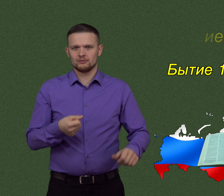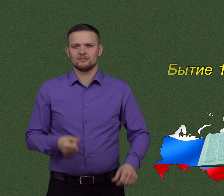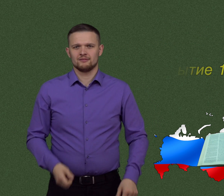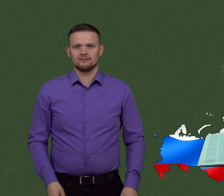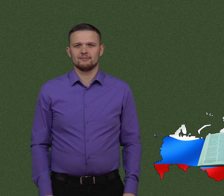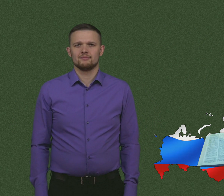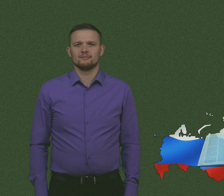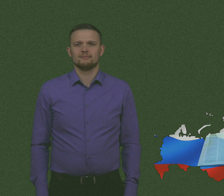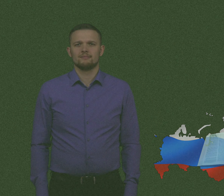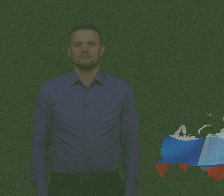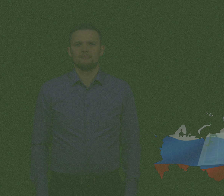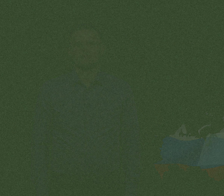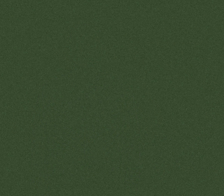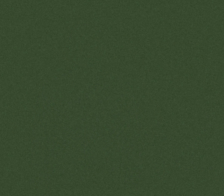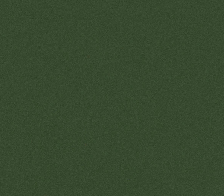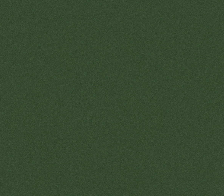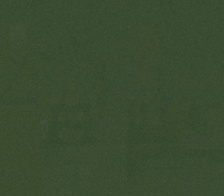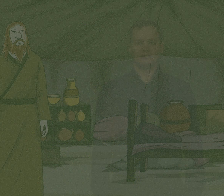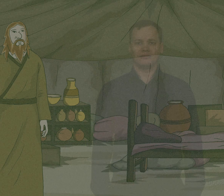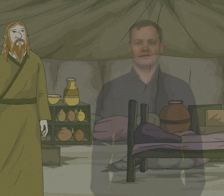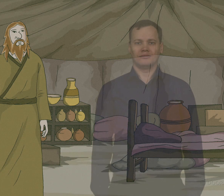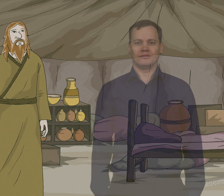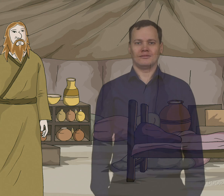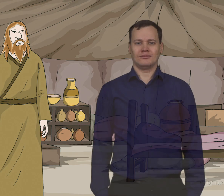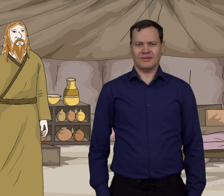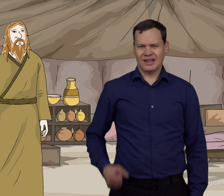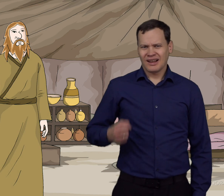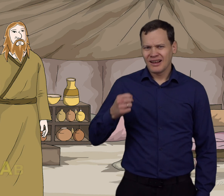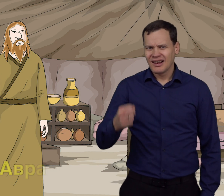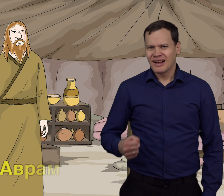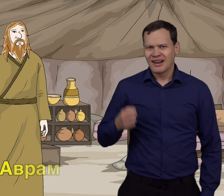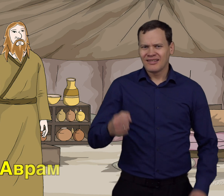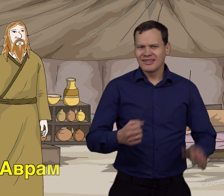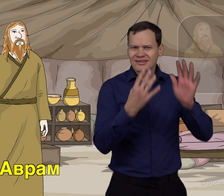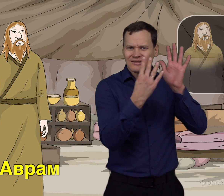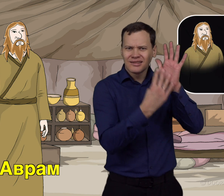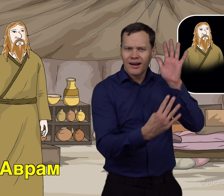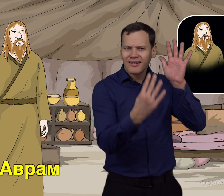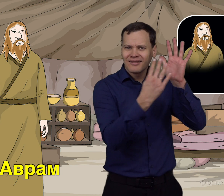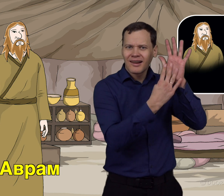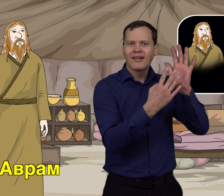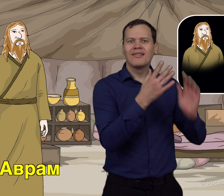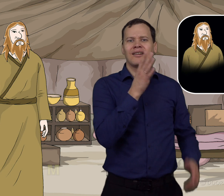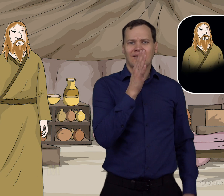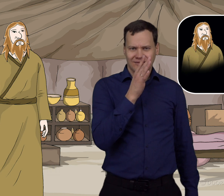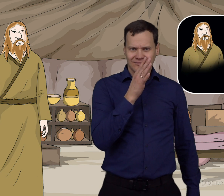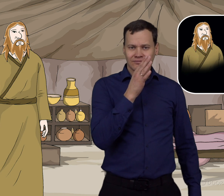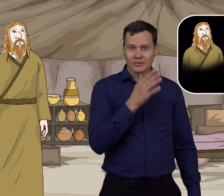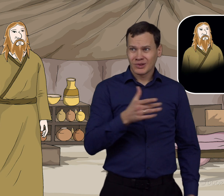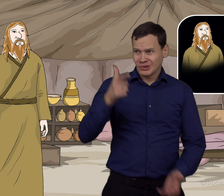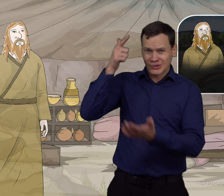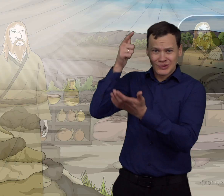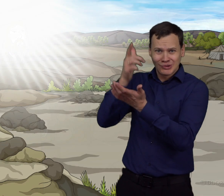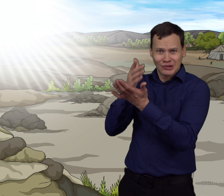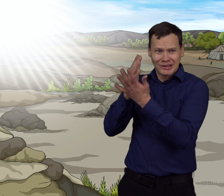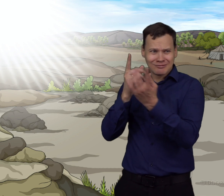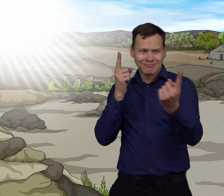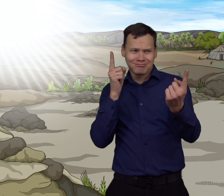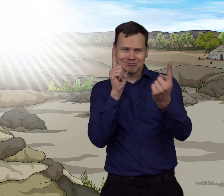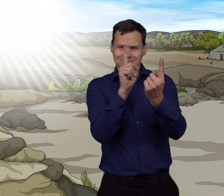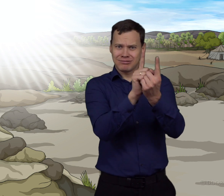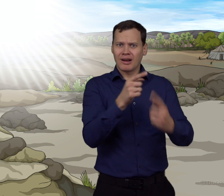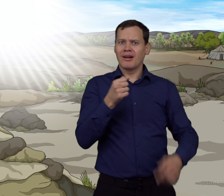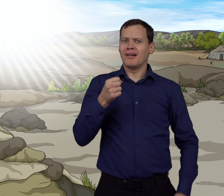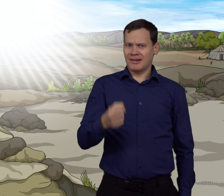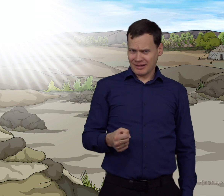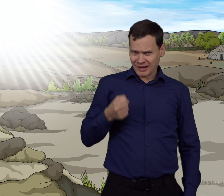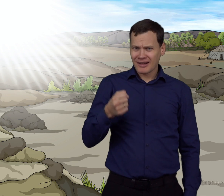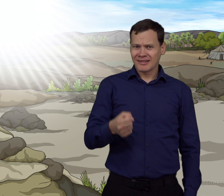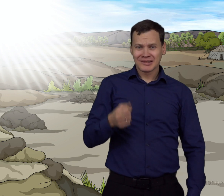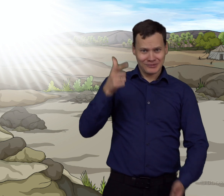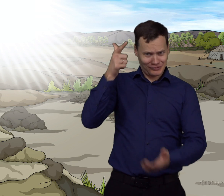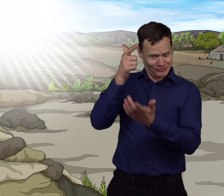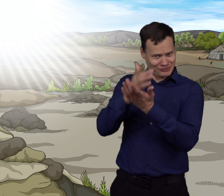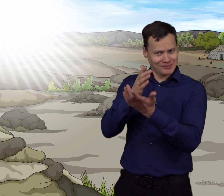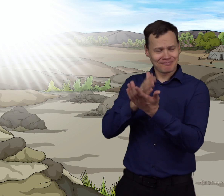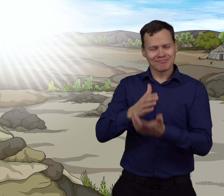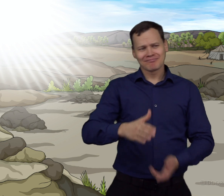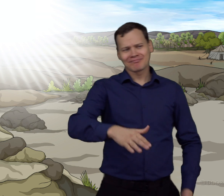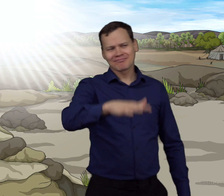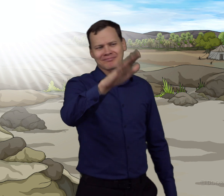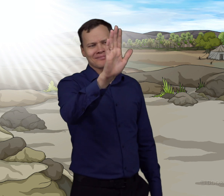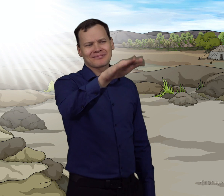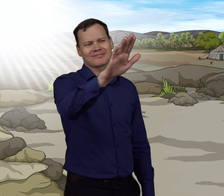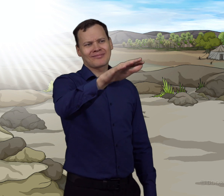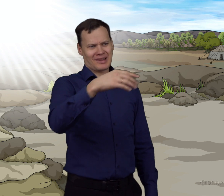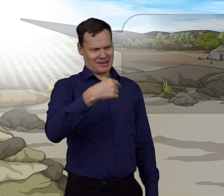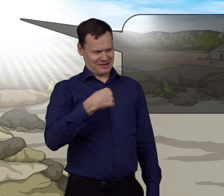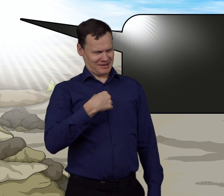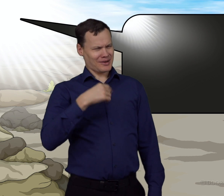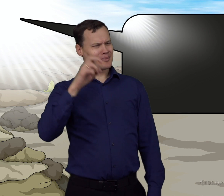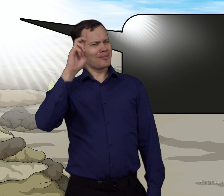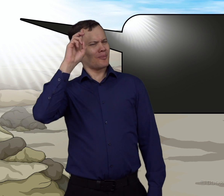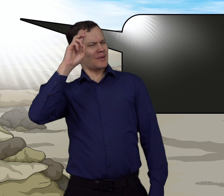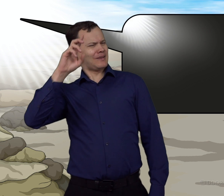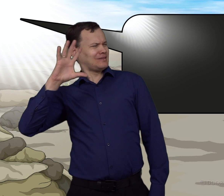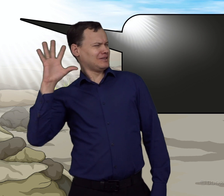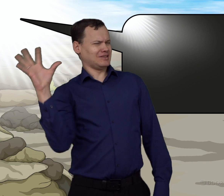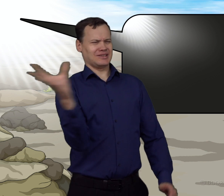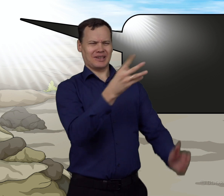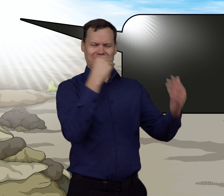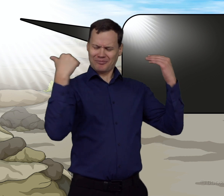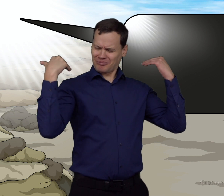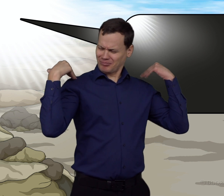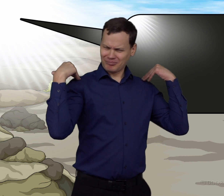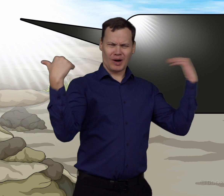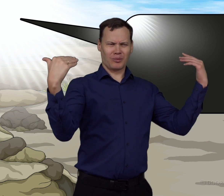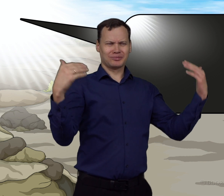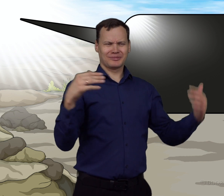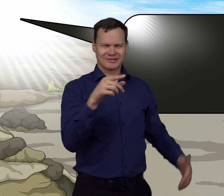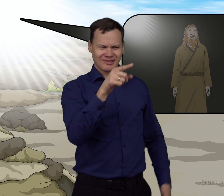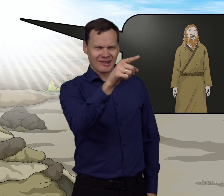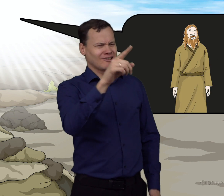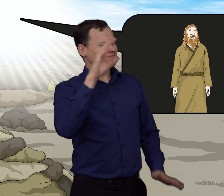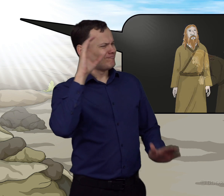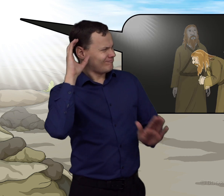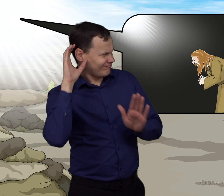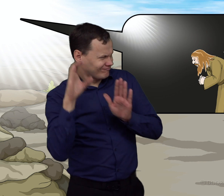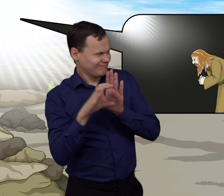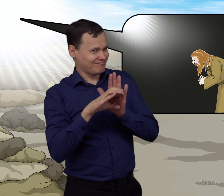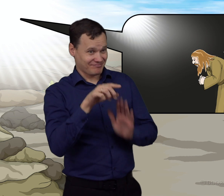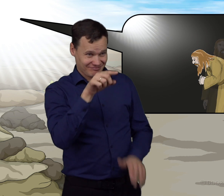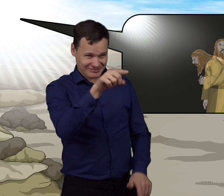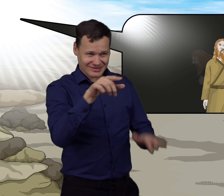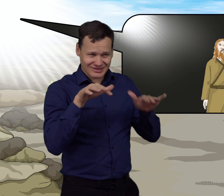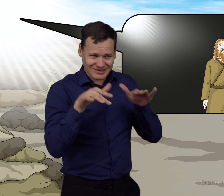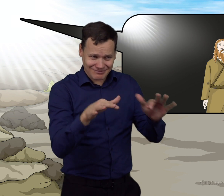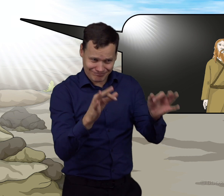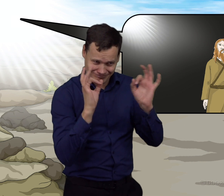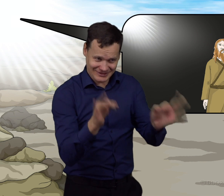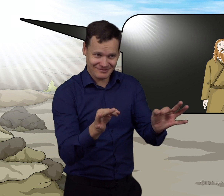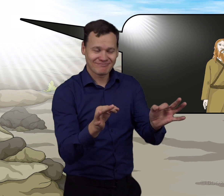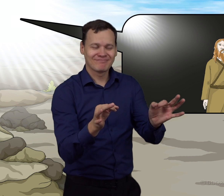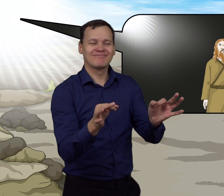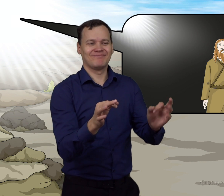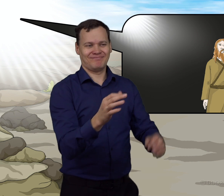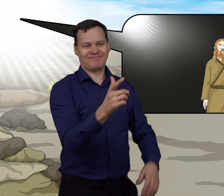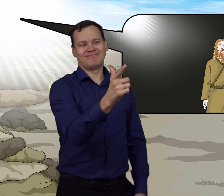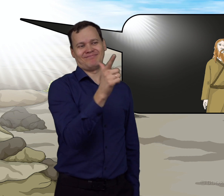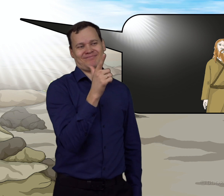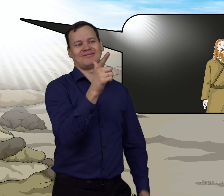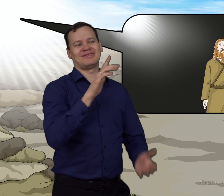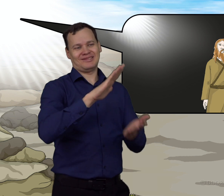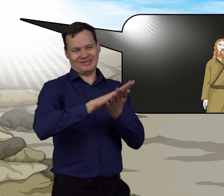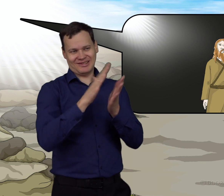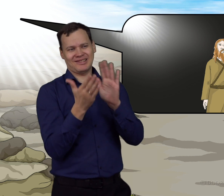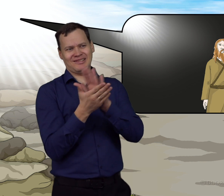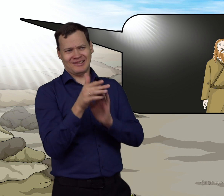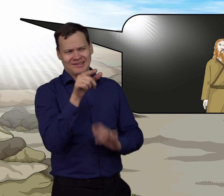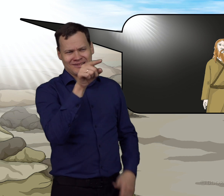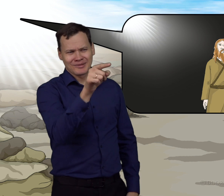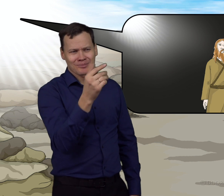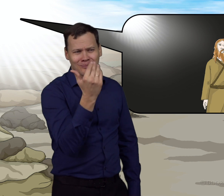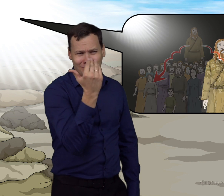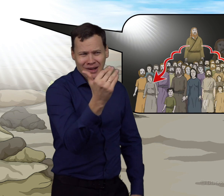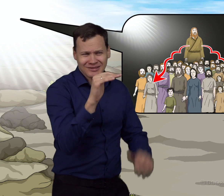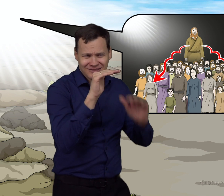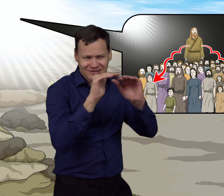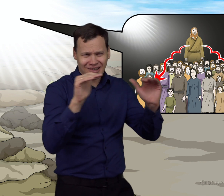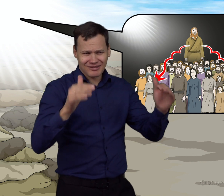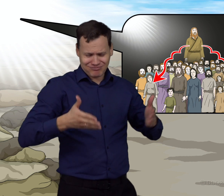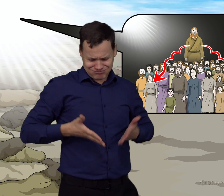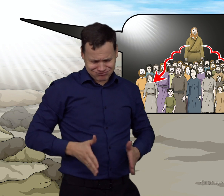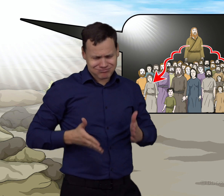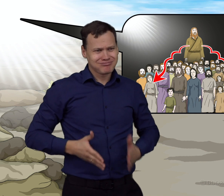When Abram was ninety-nine years old, the LORD appeared to him and said, “I am God Almighty. Walk before Me and be blameless.